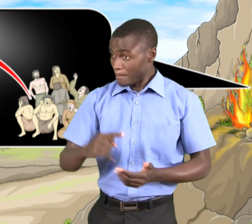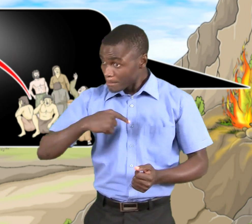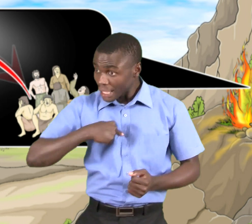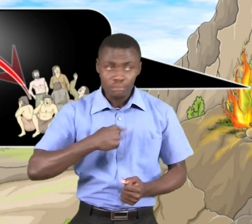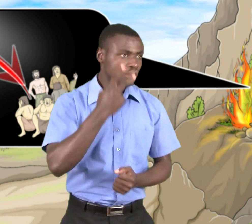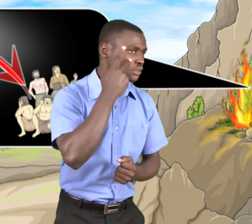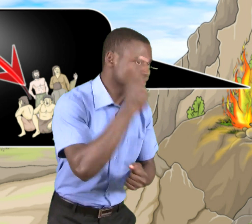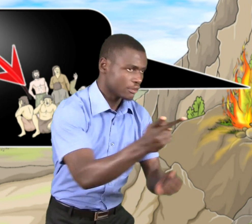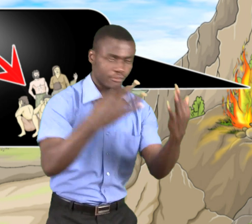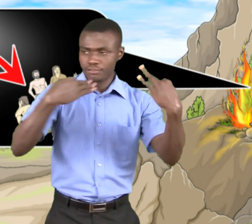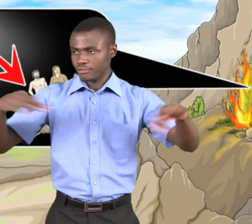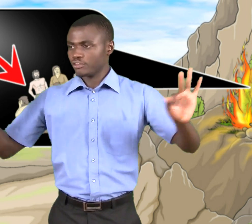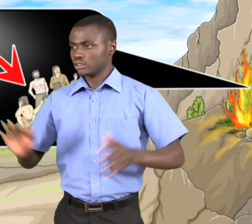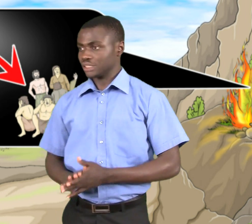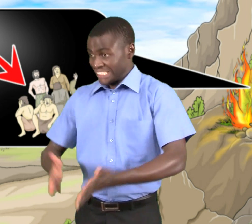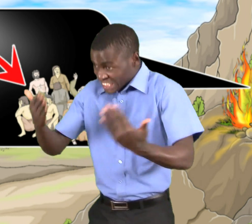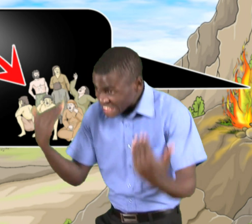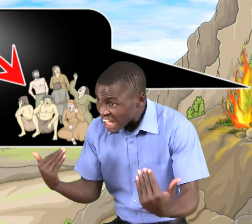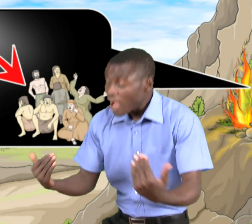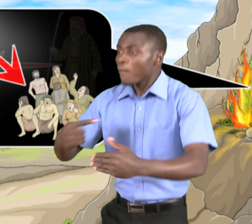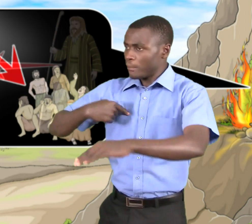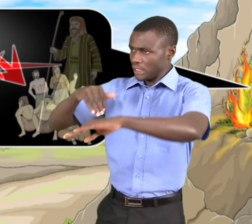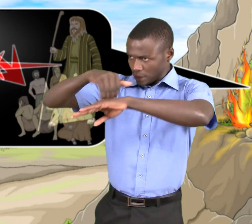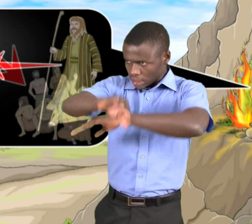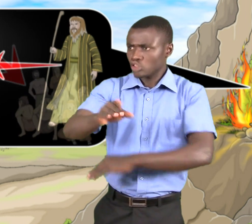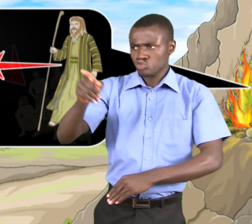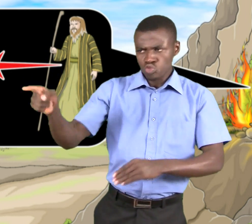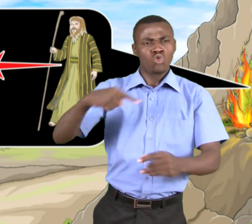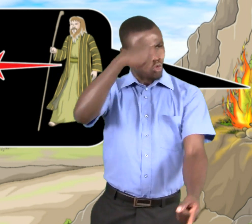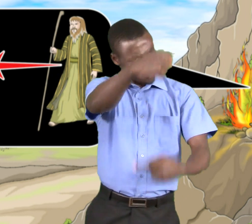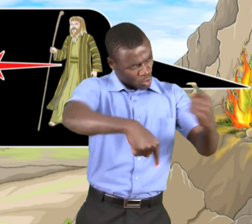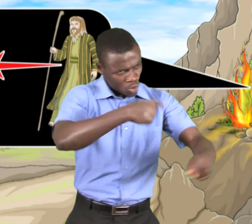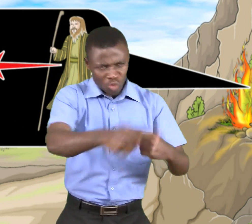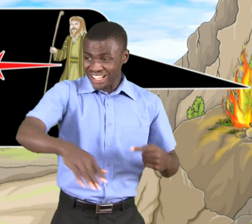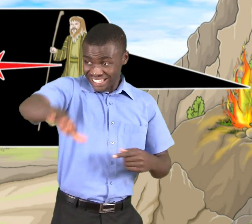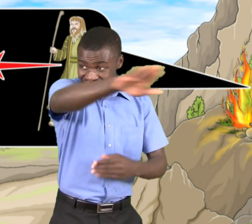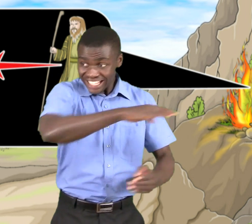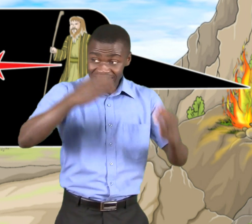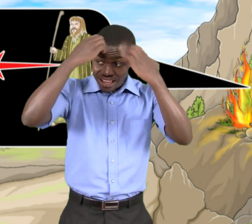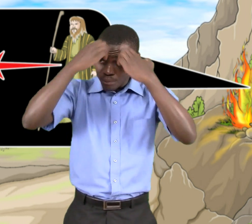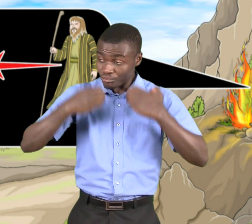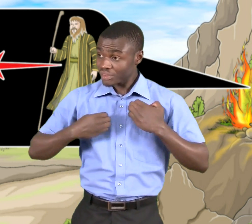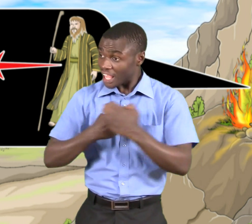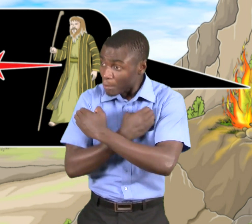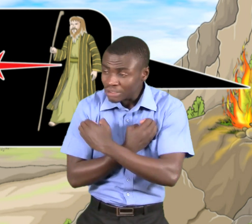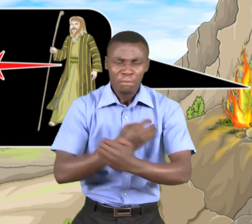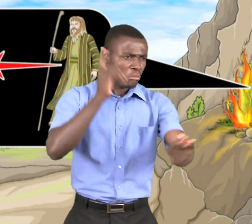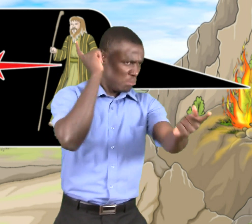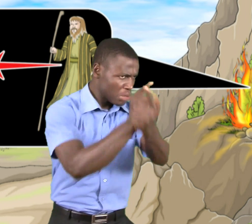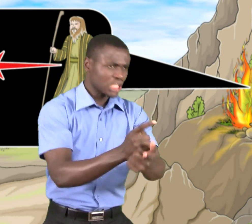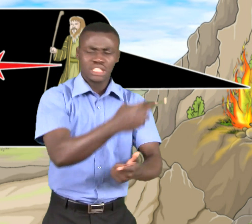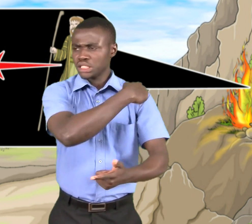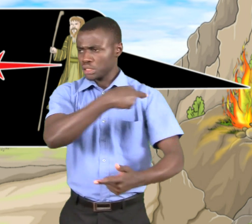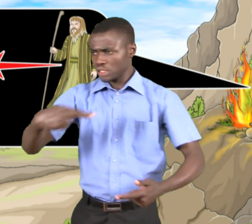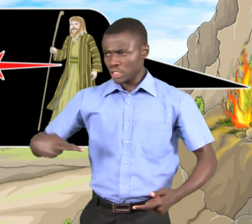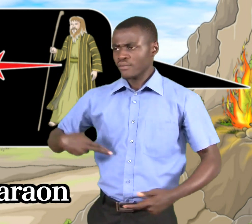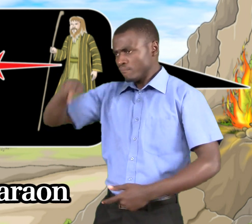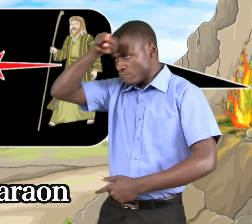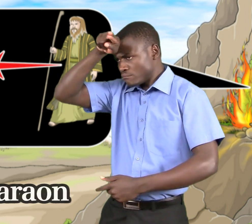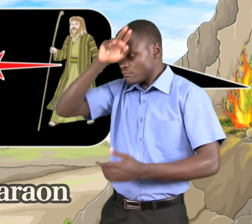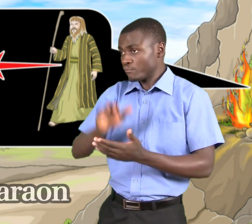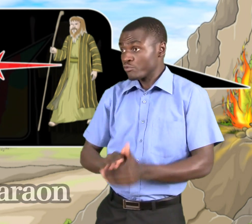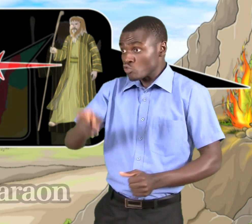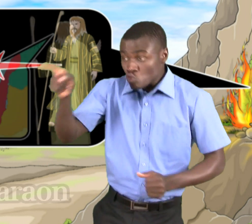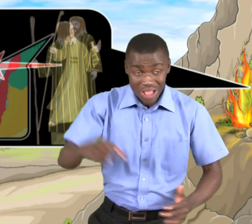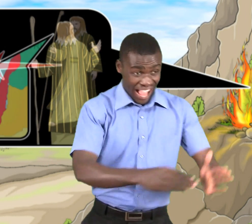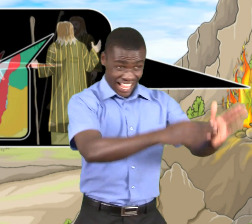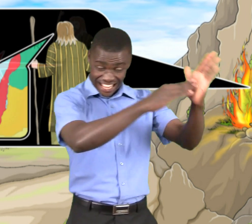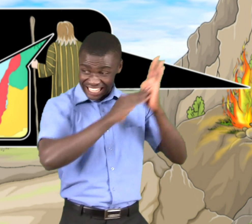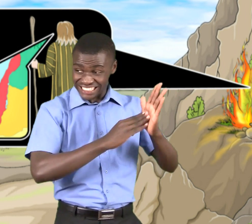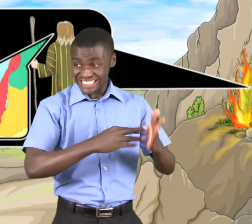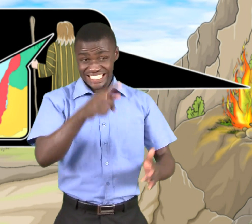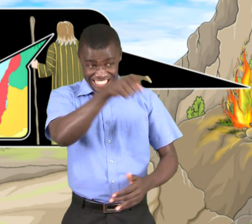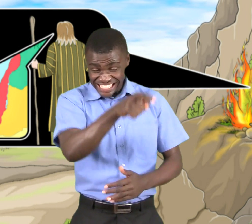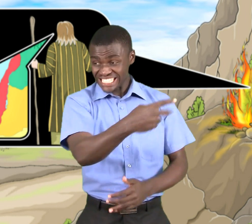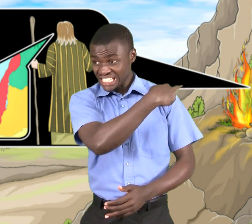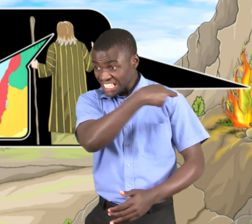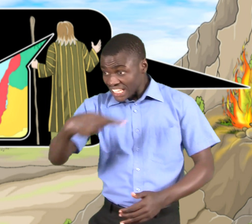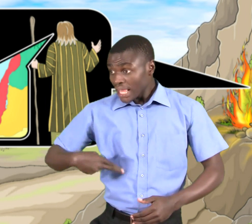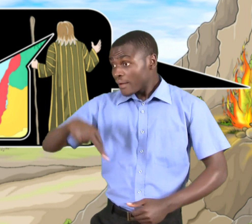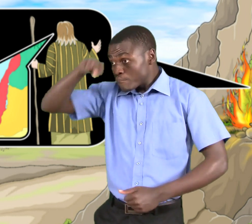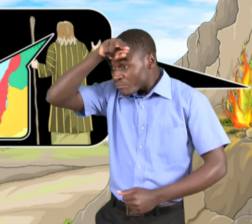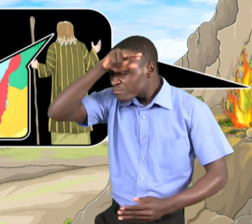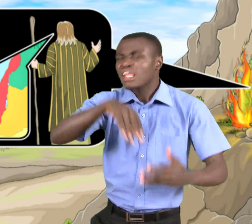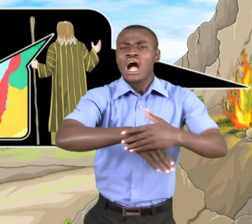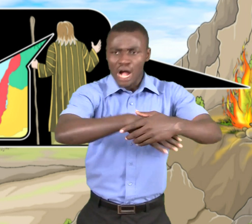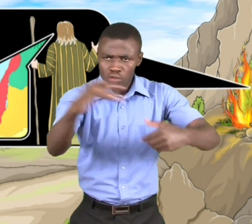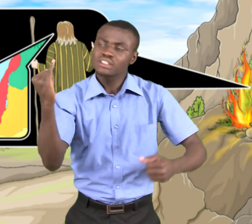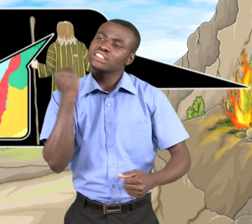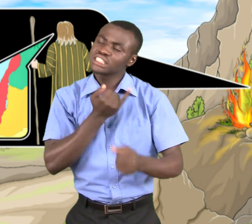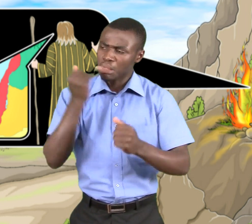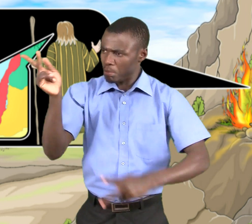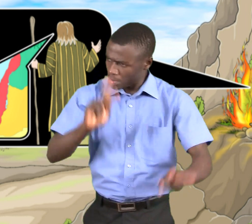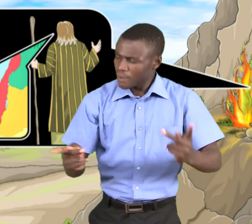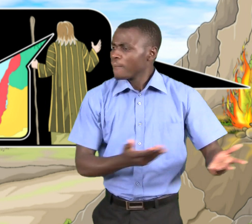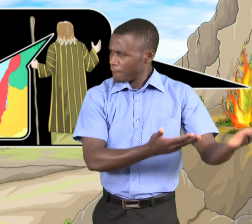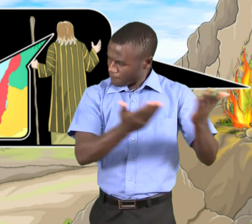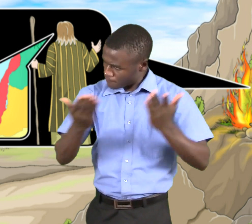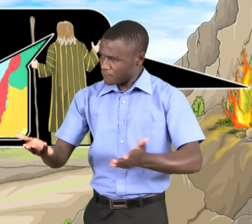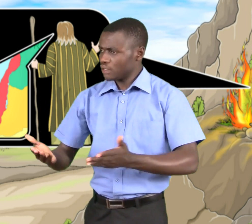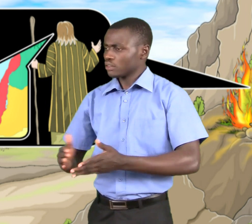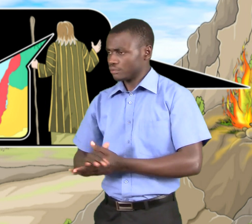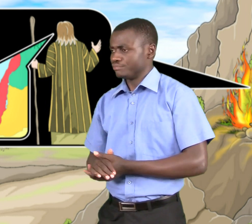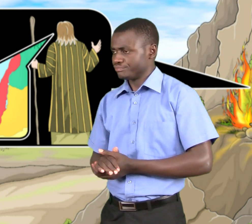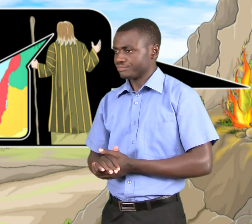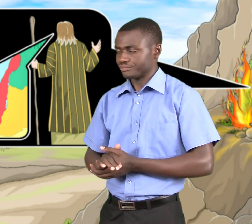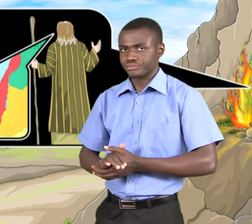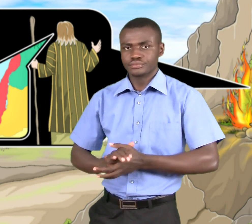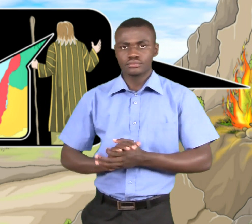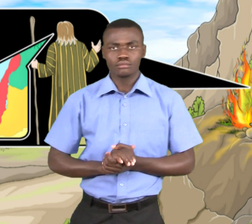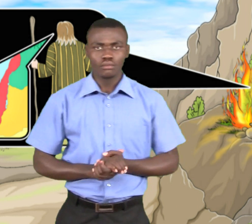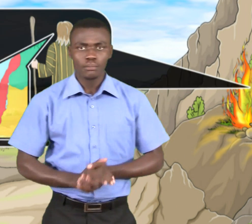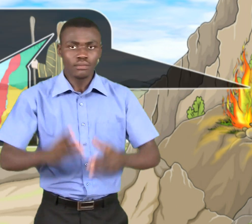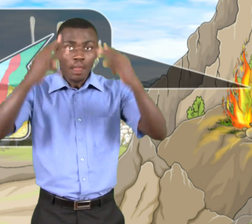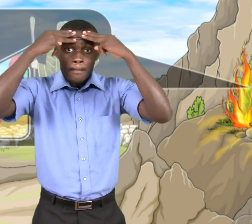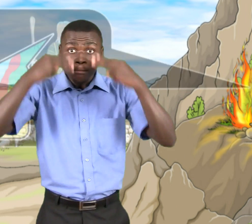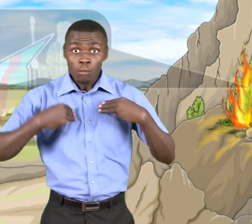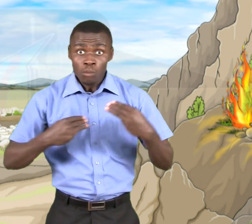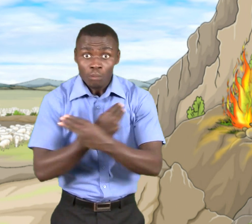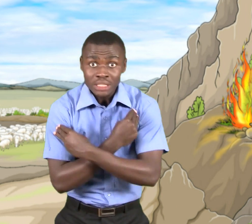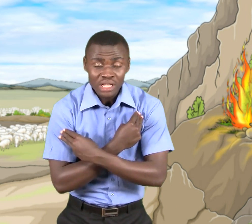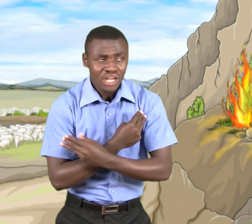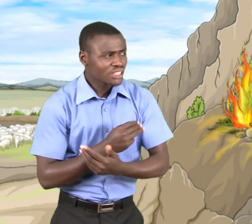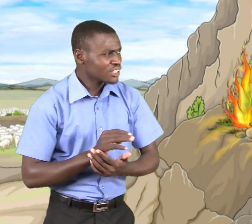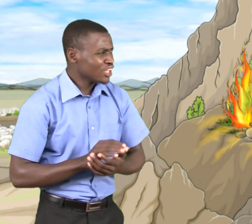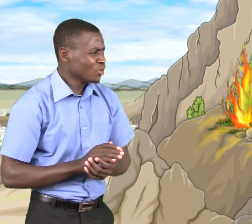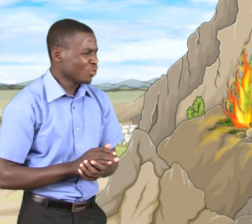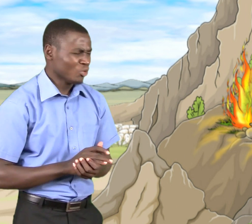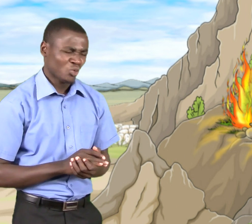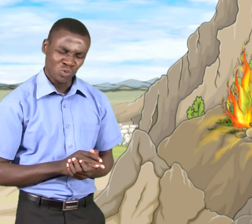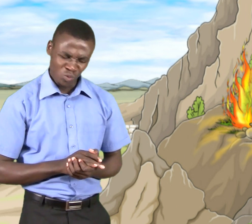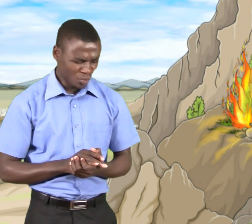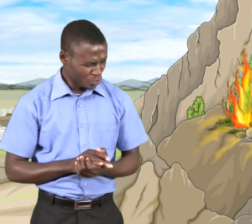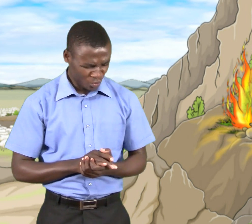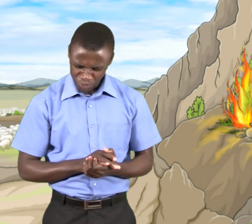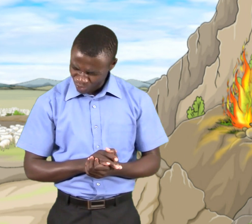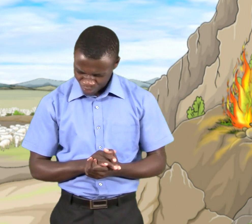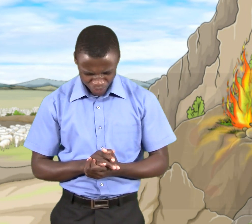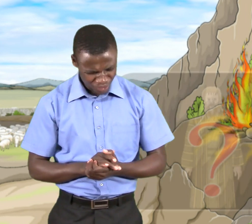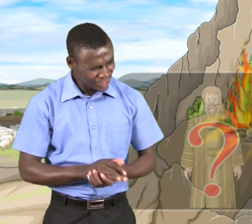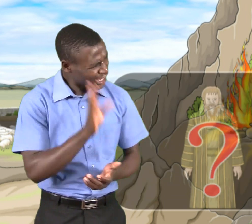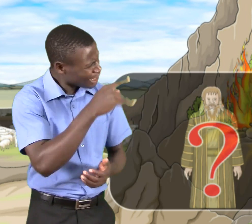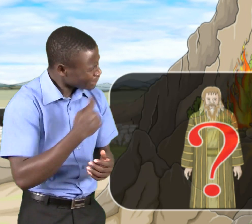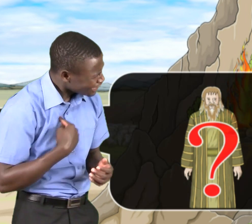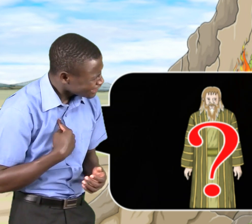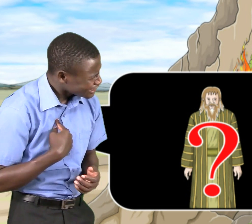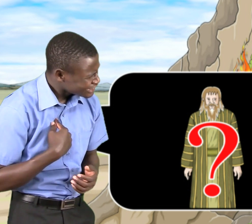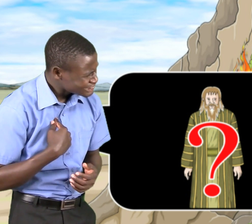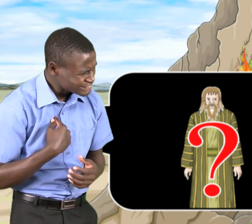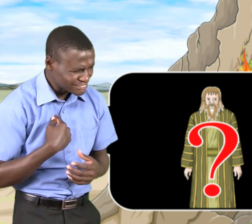I am sending you to Pharaoh to bring My people the Israelites out of Egypt.”